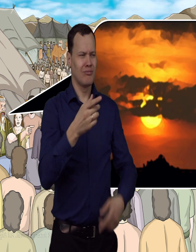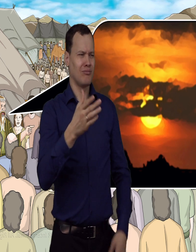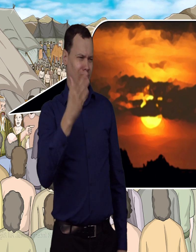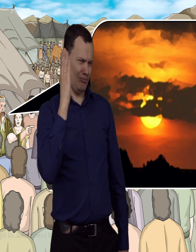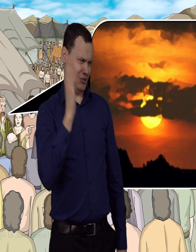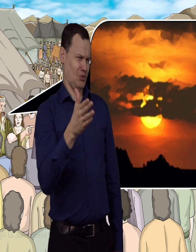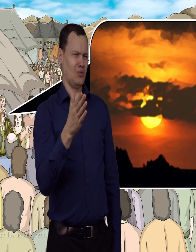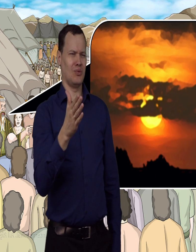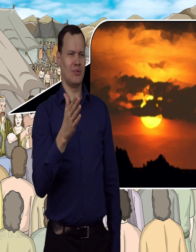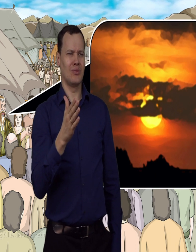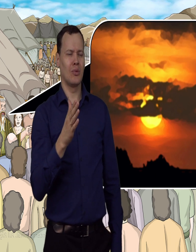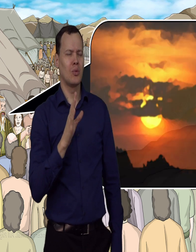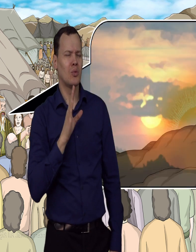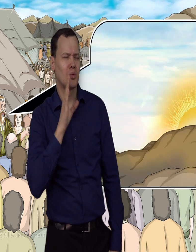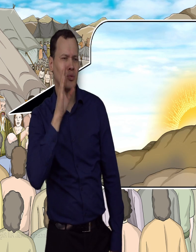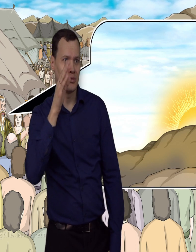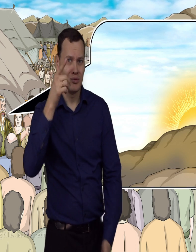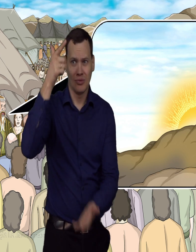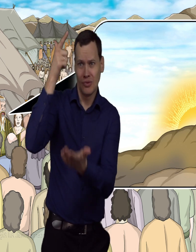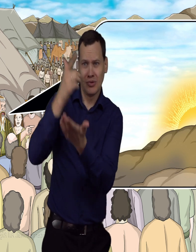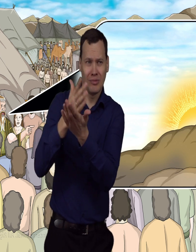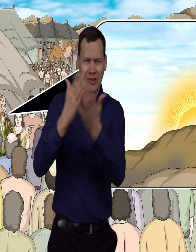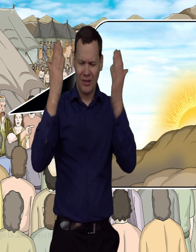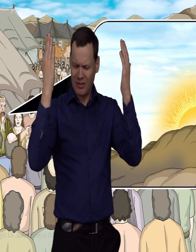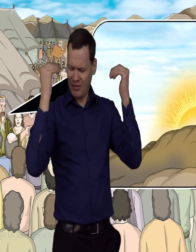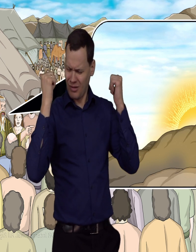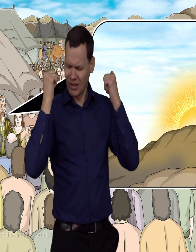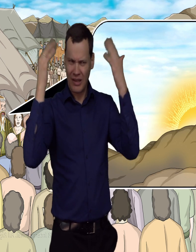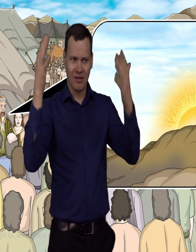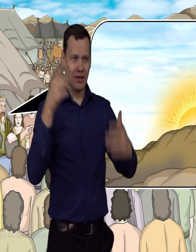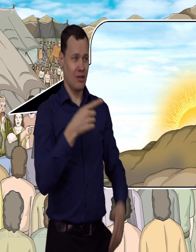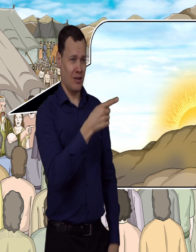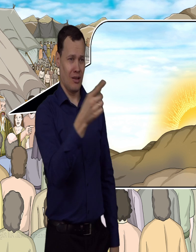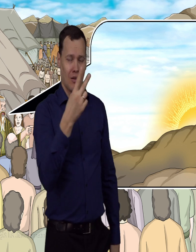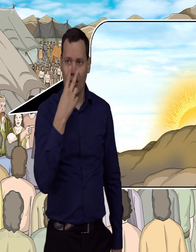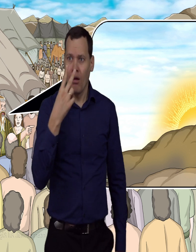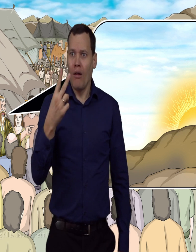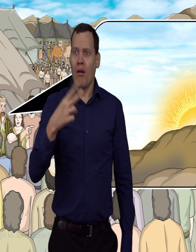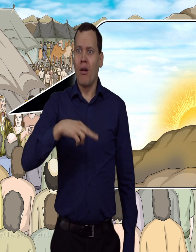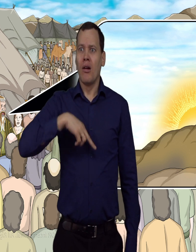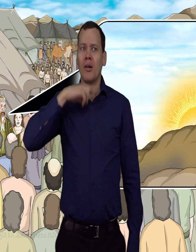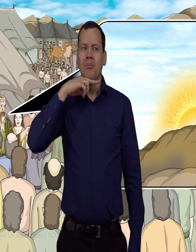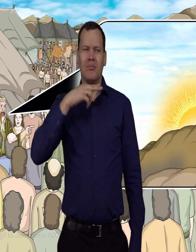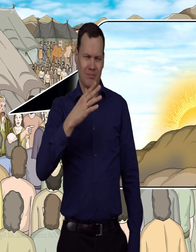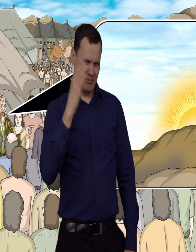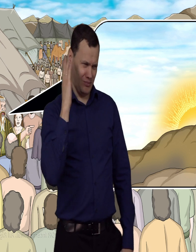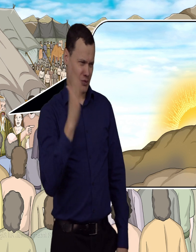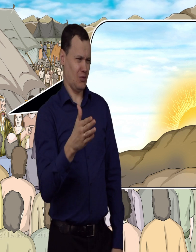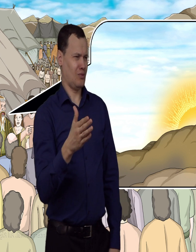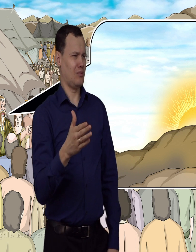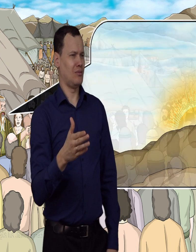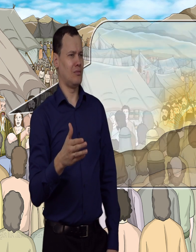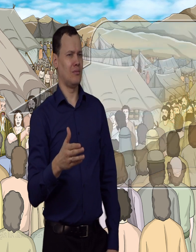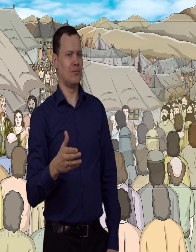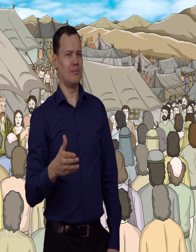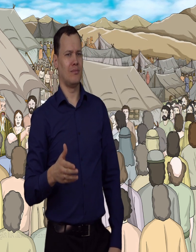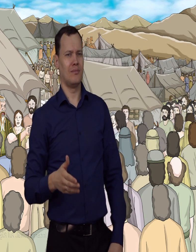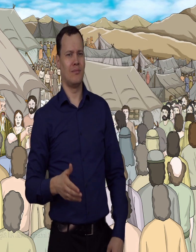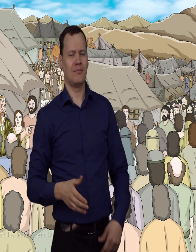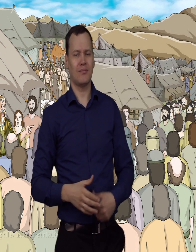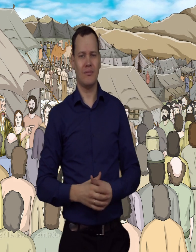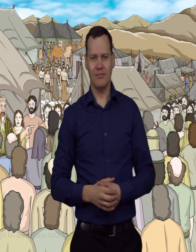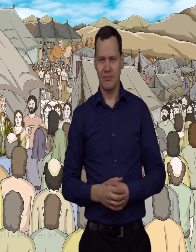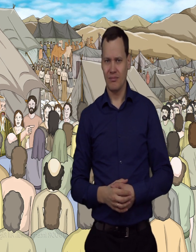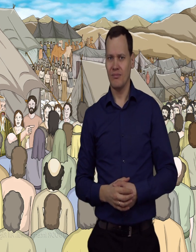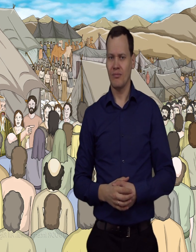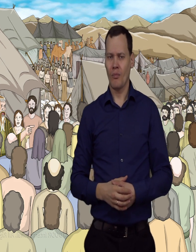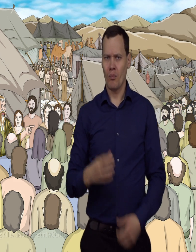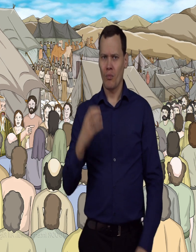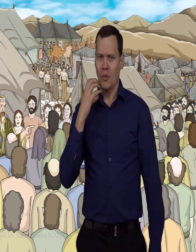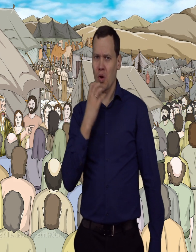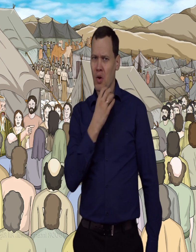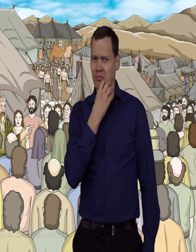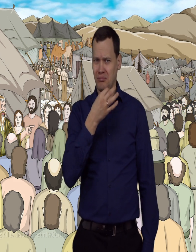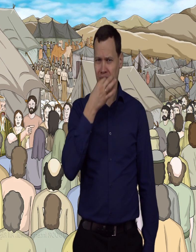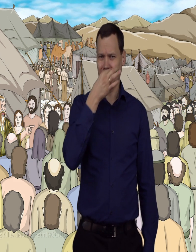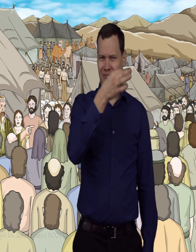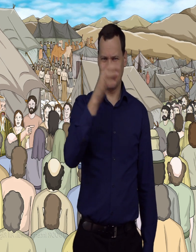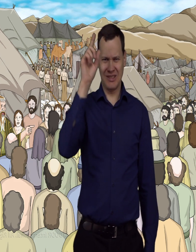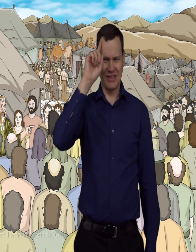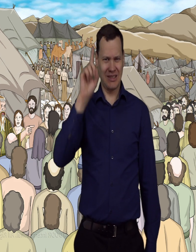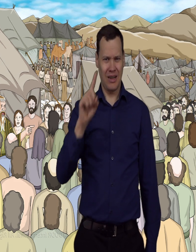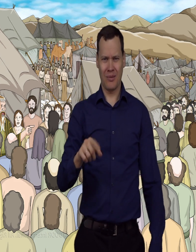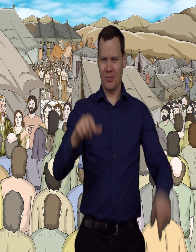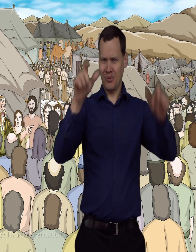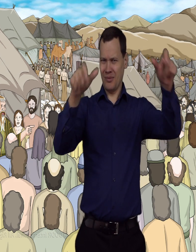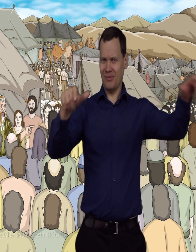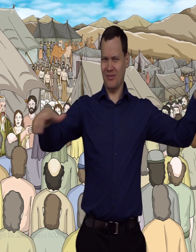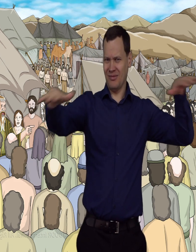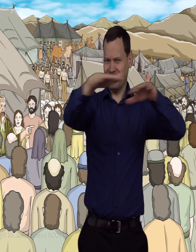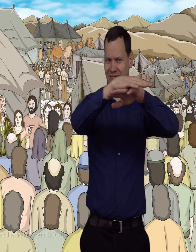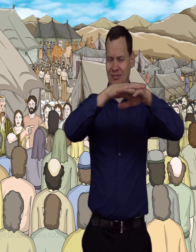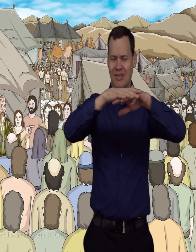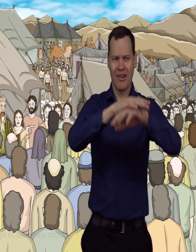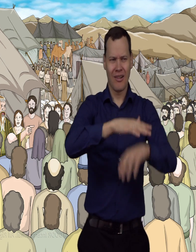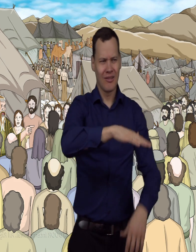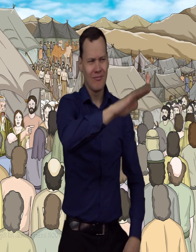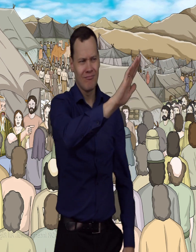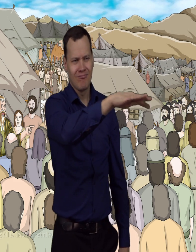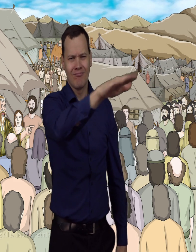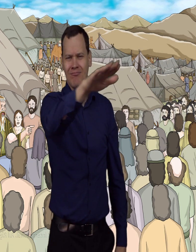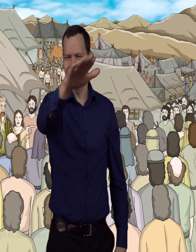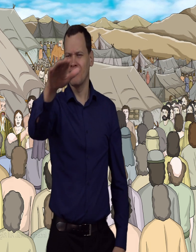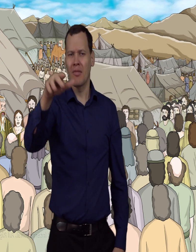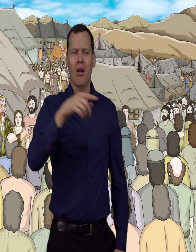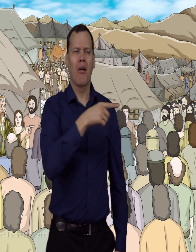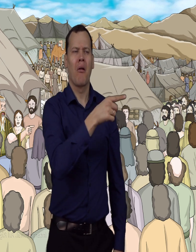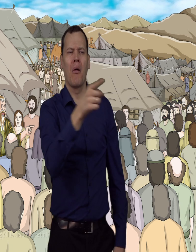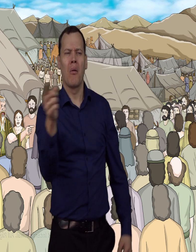For who are we that you should grumble against us?”